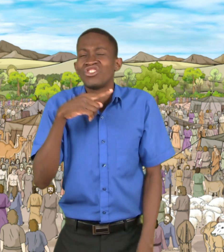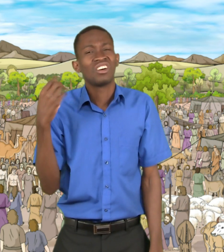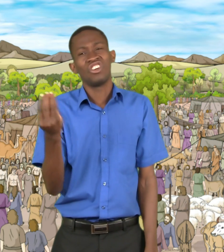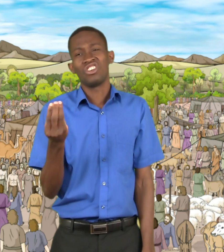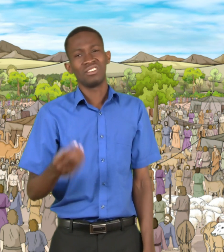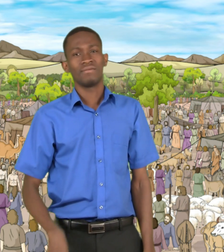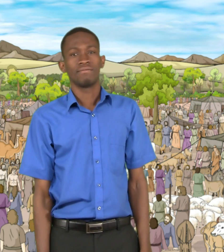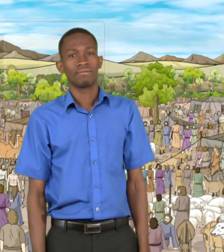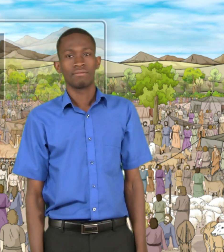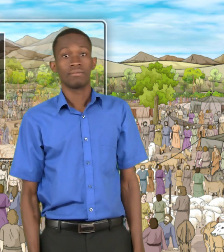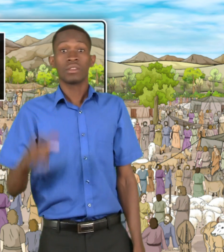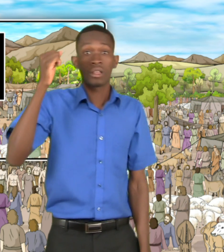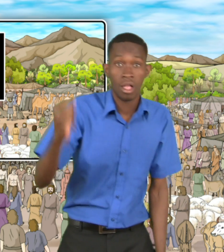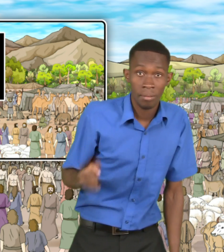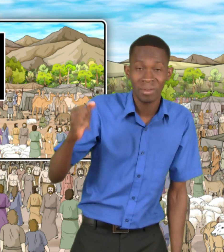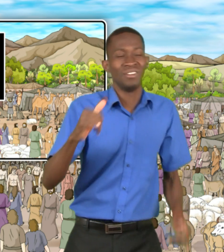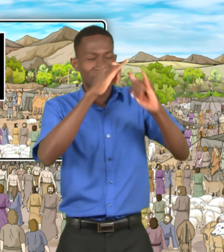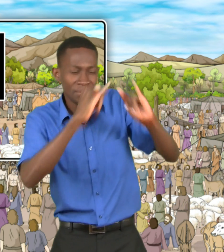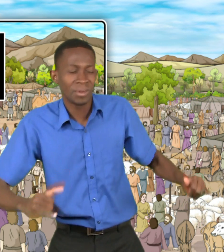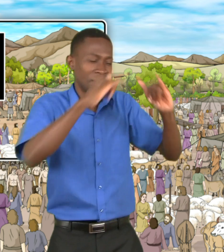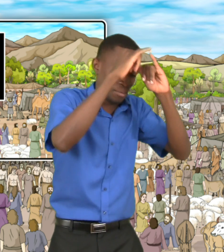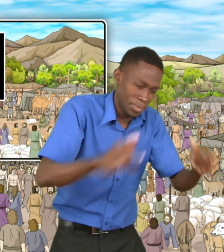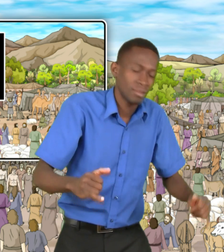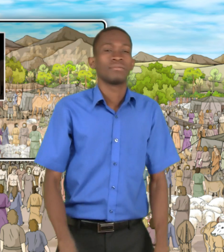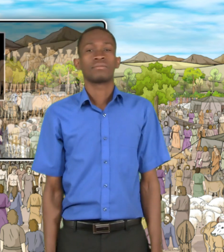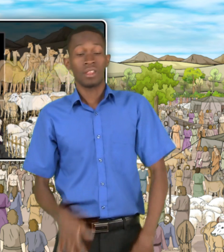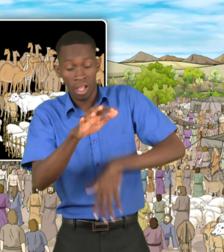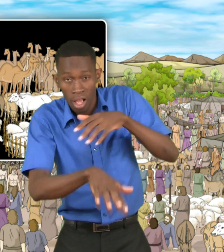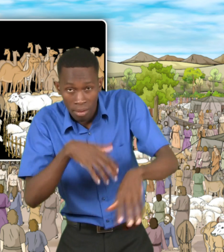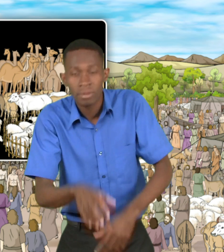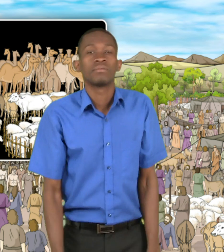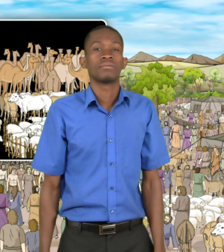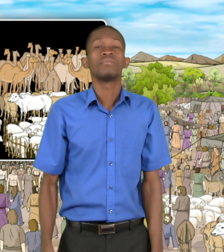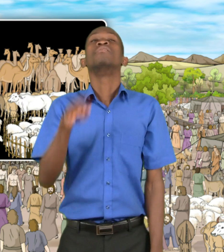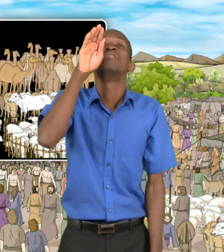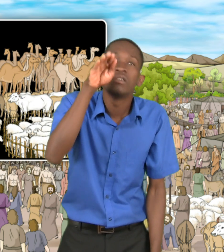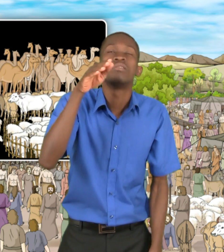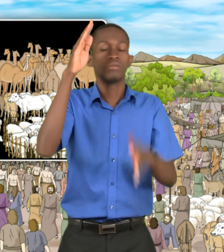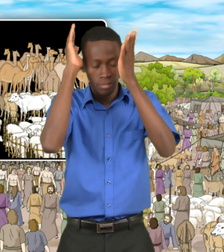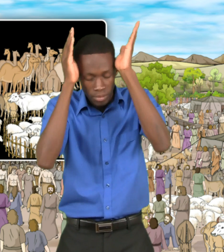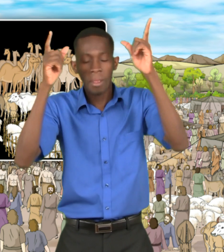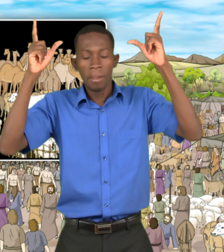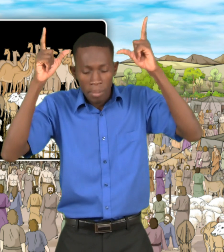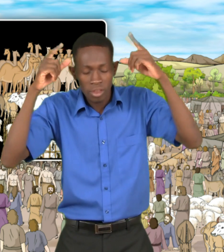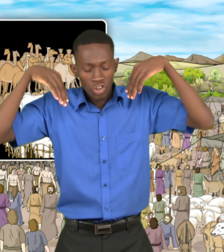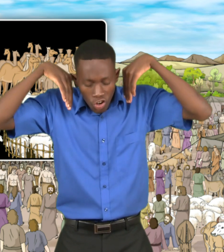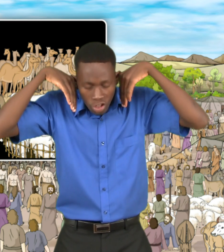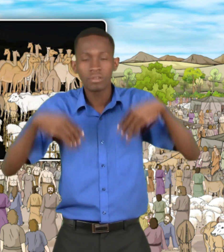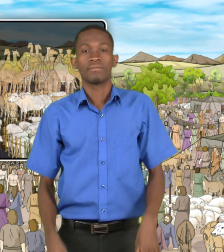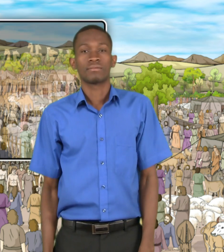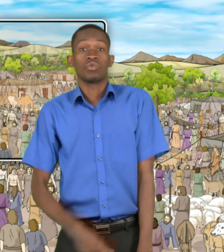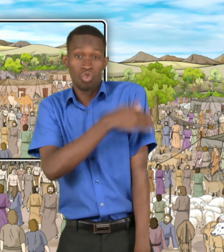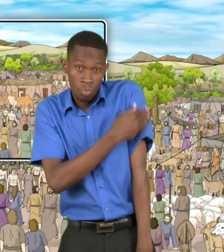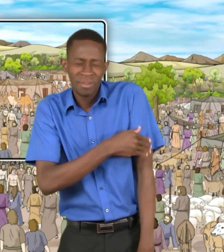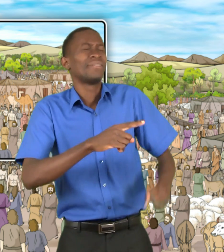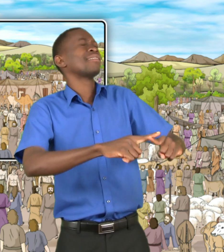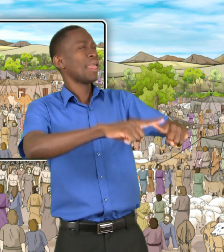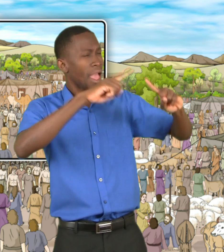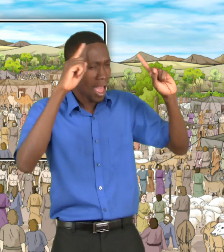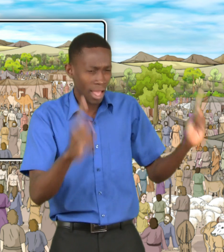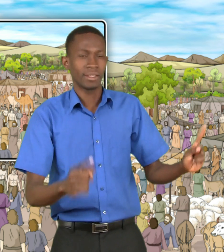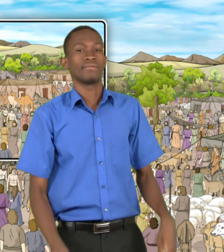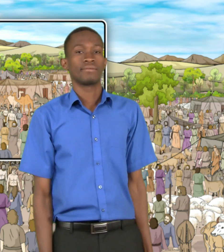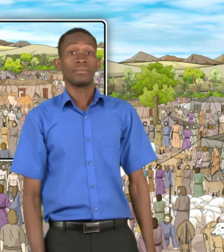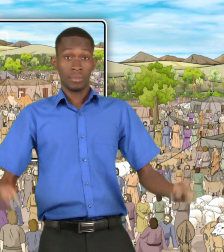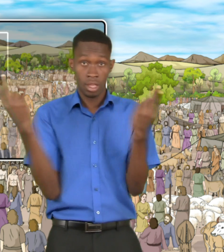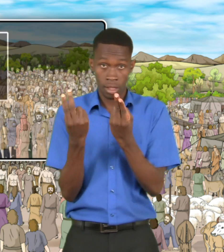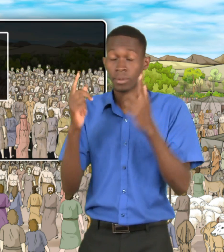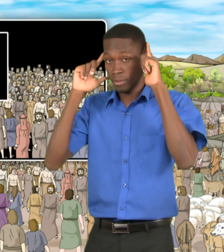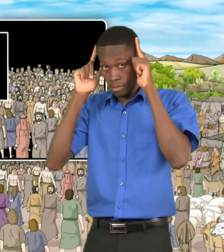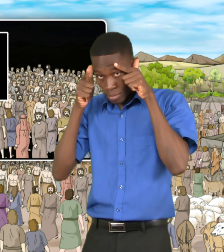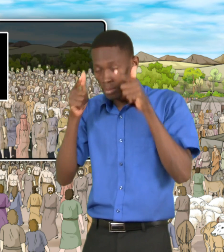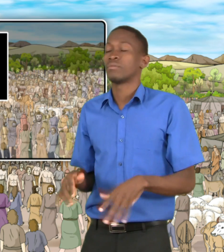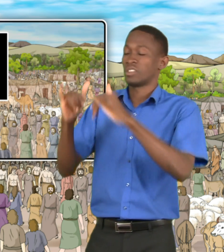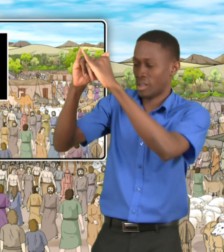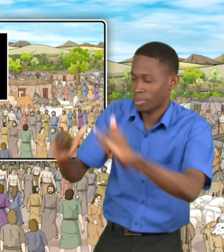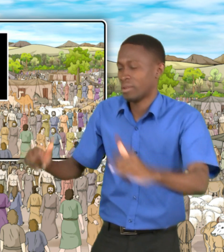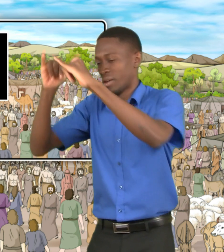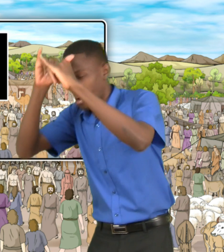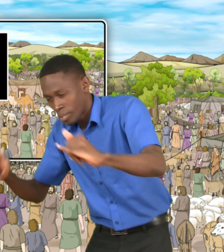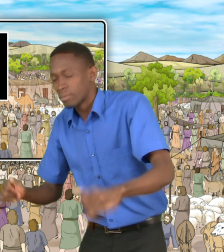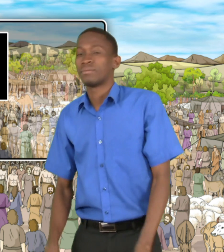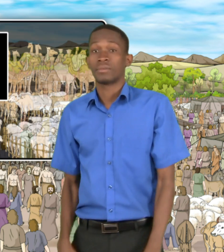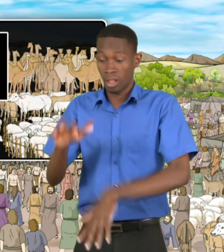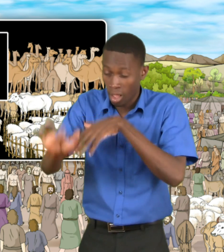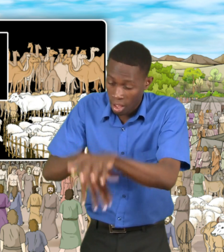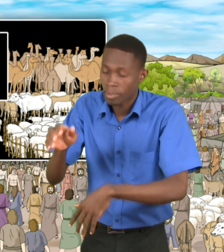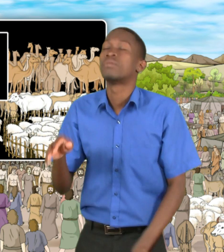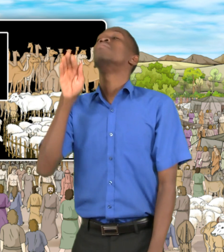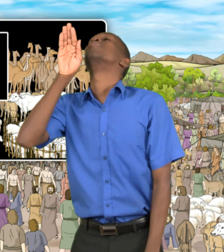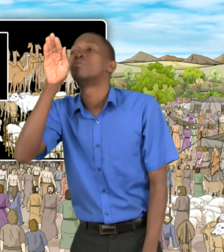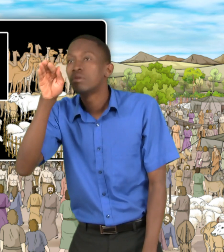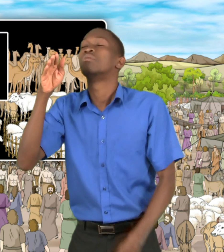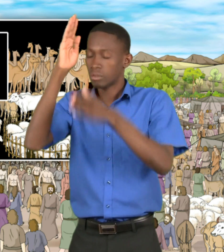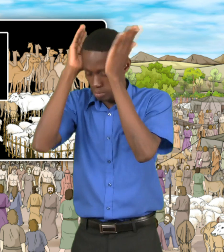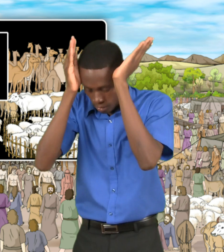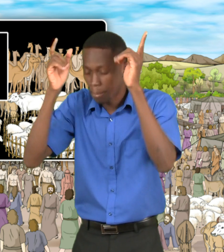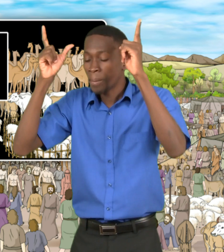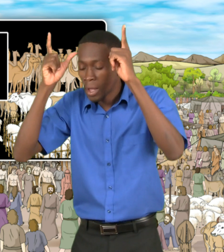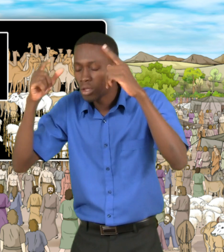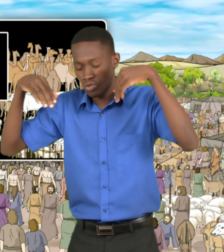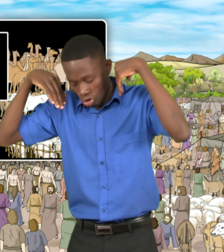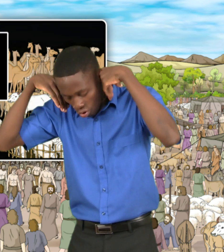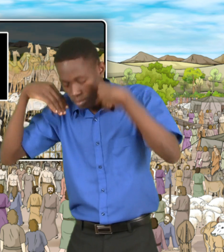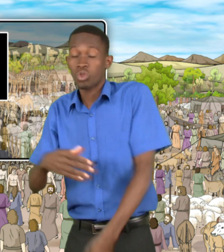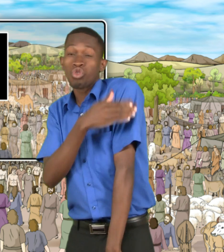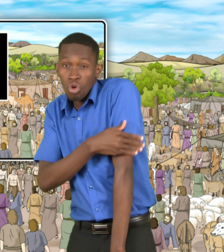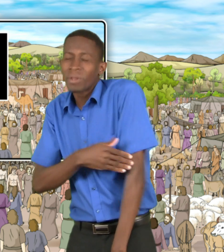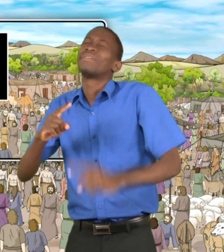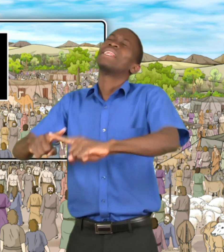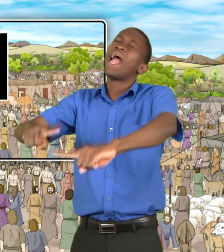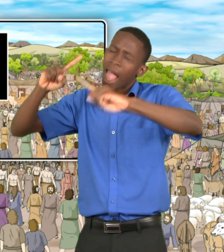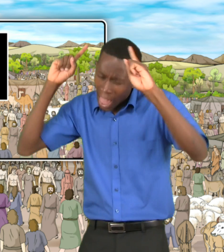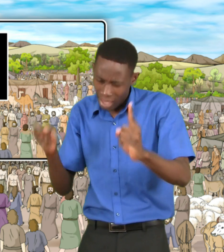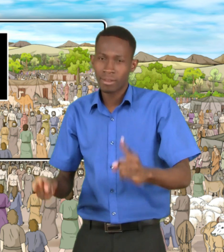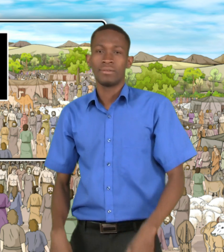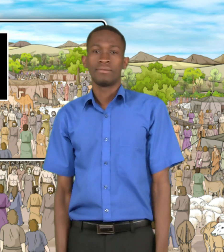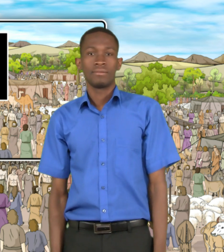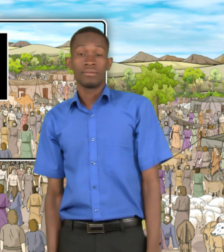But the land was unable to support both of them while they stayed together, for they had so many possessions that they were unable to coexist.